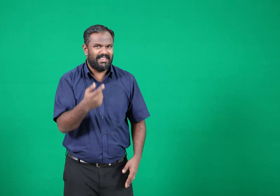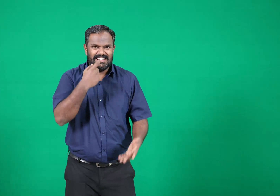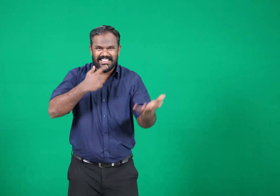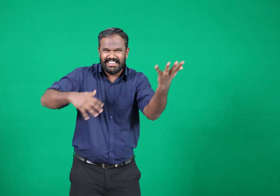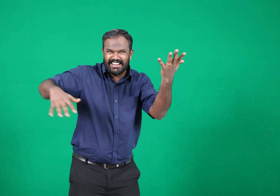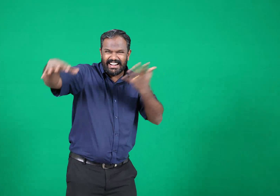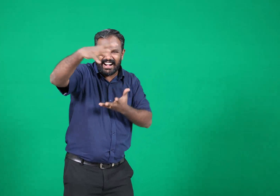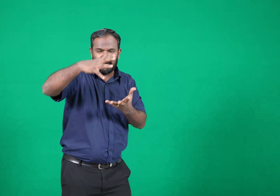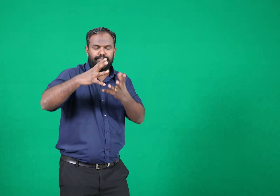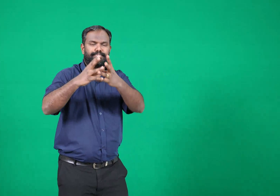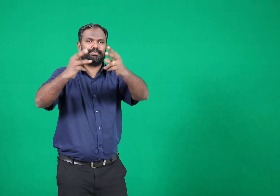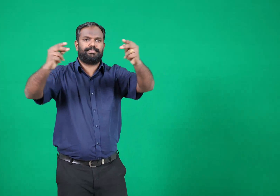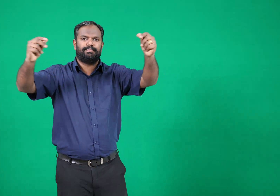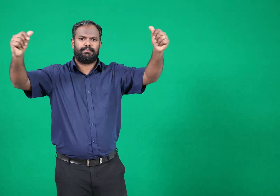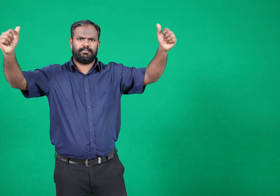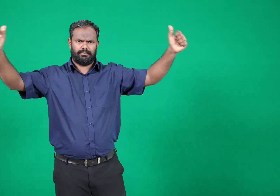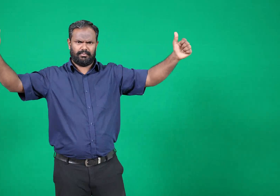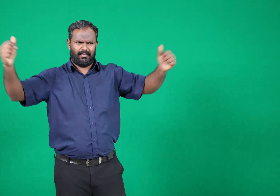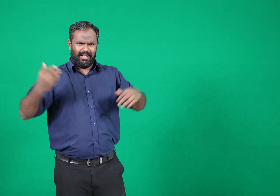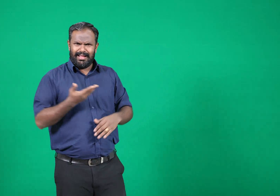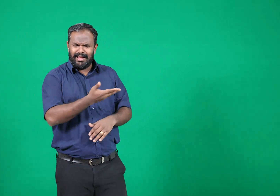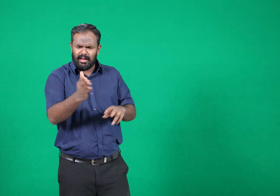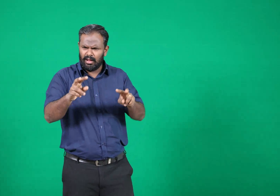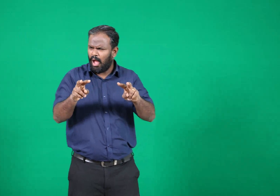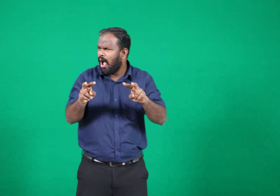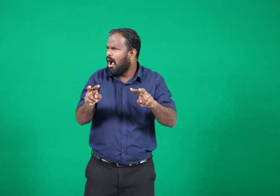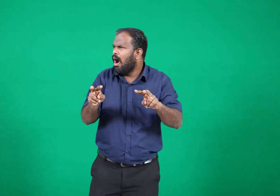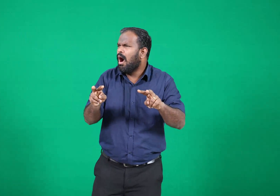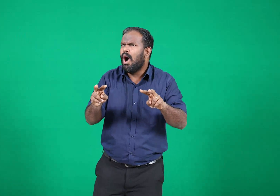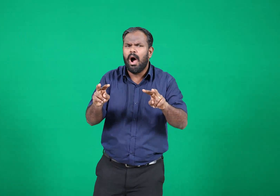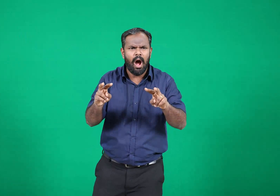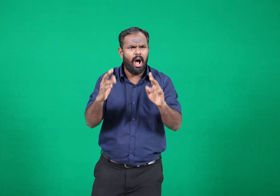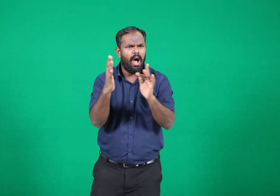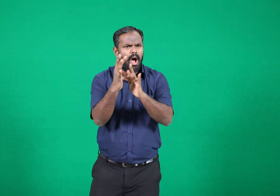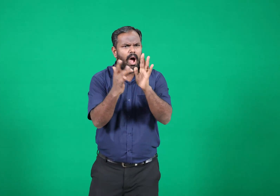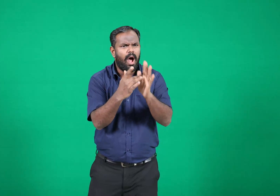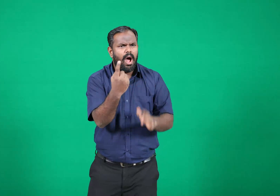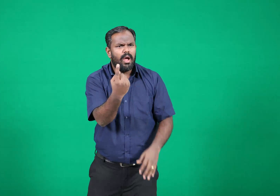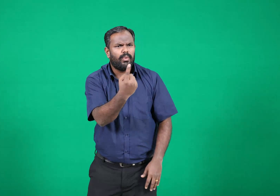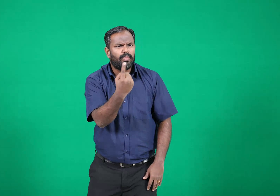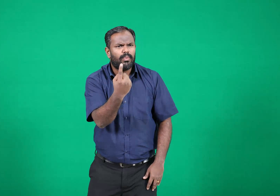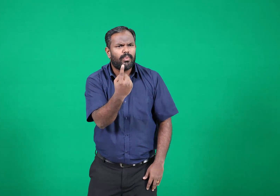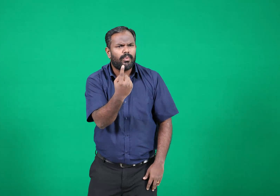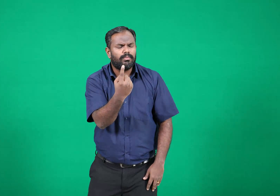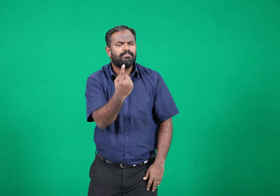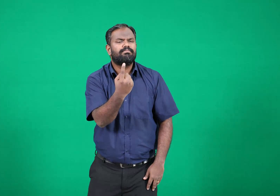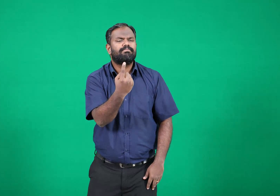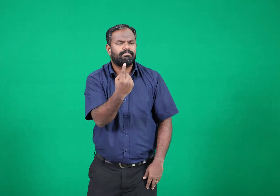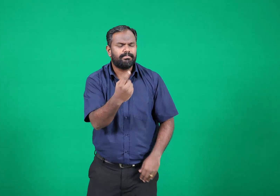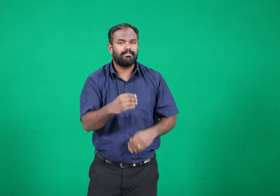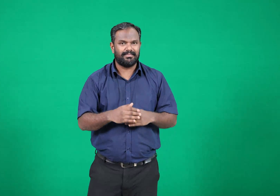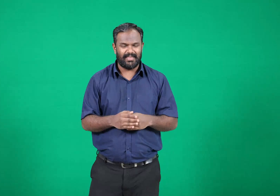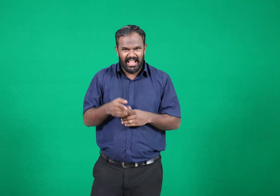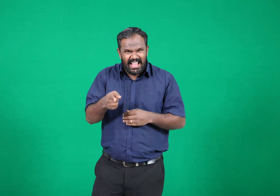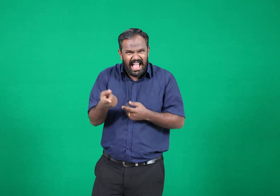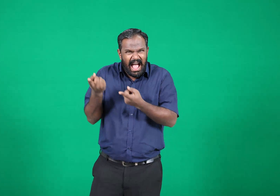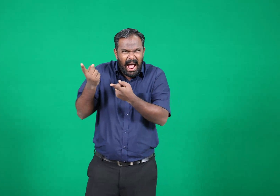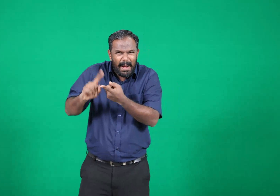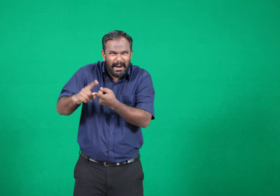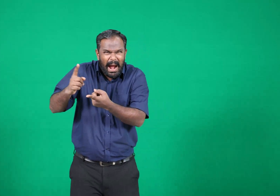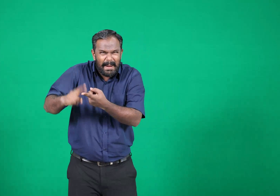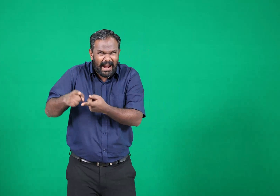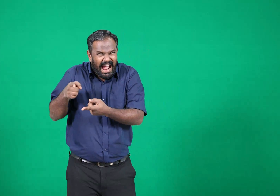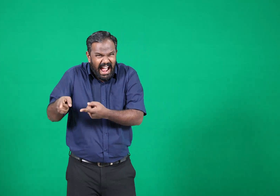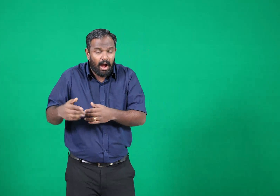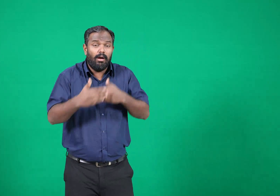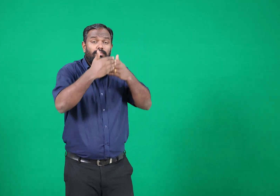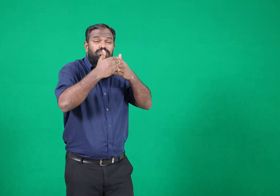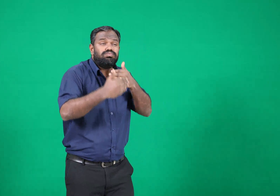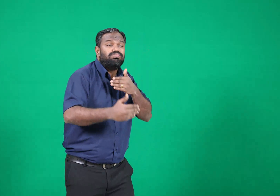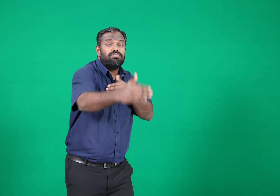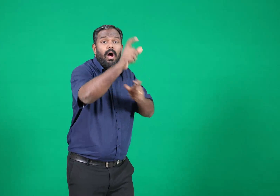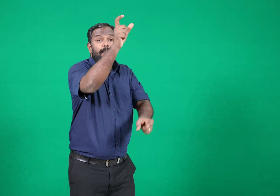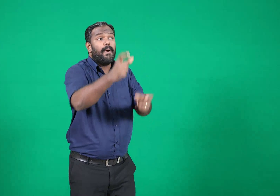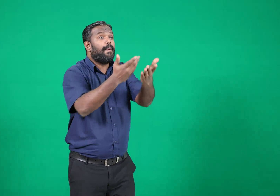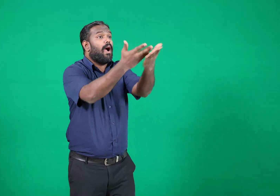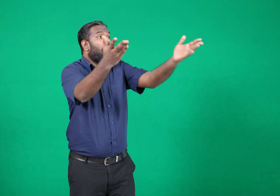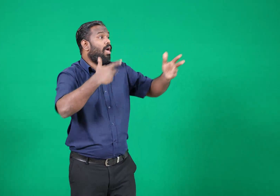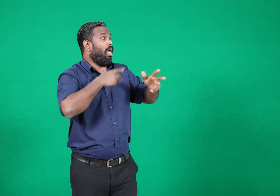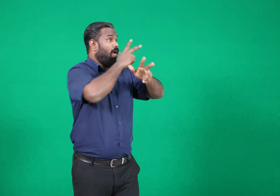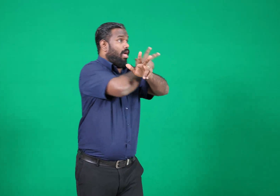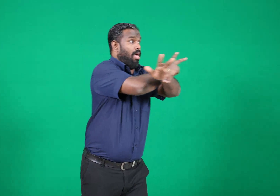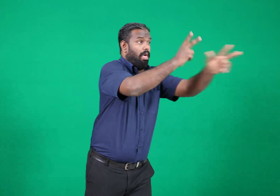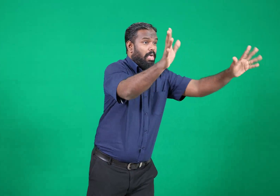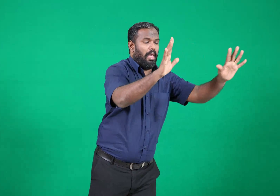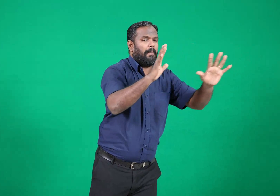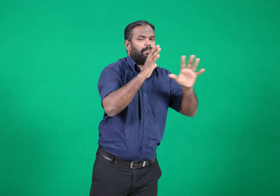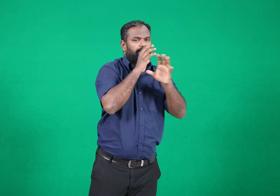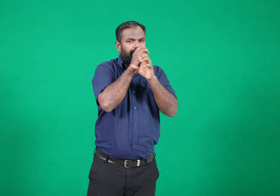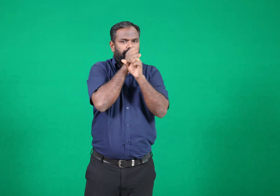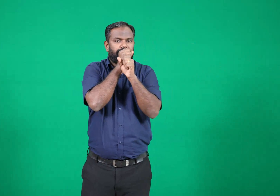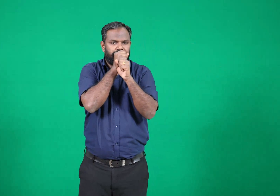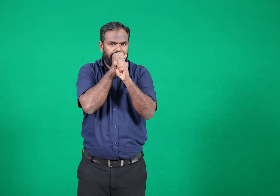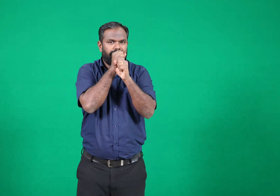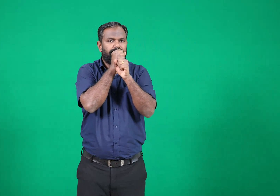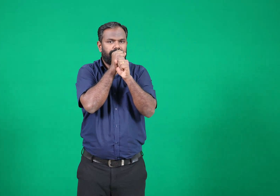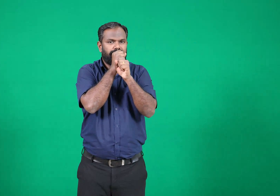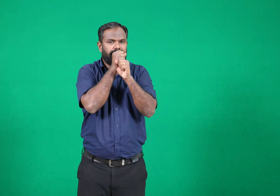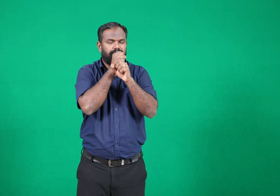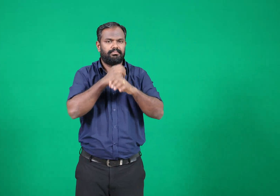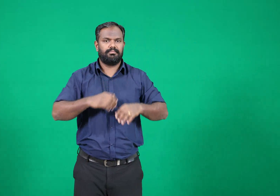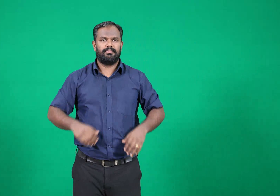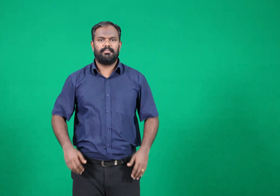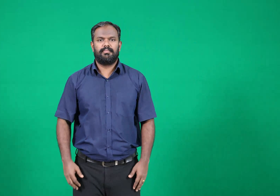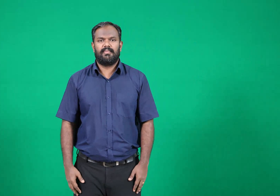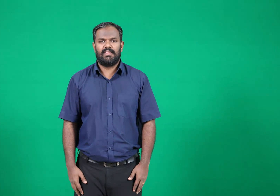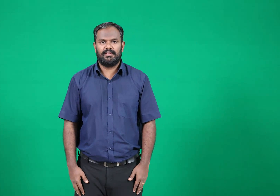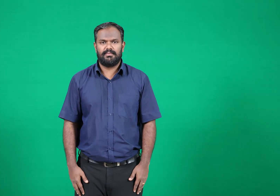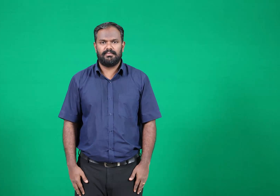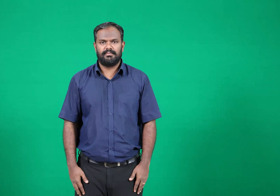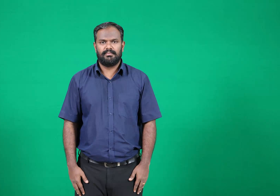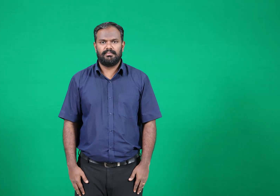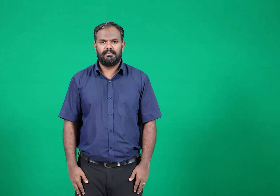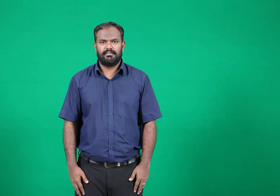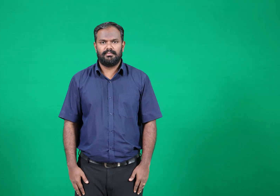The disciples kept this to themselves, and in those days they did not tell anyone what they had seen.